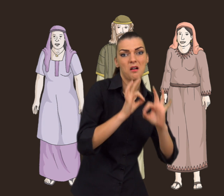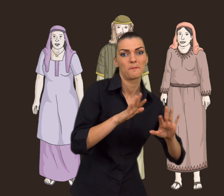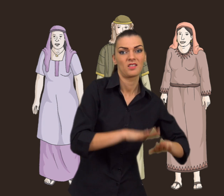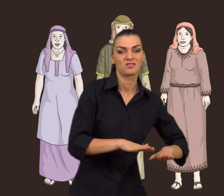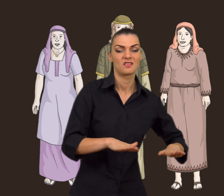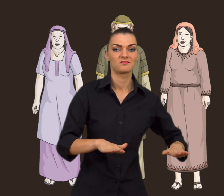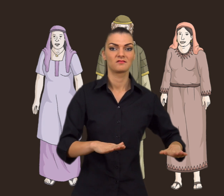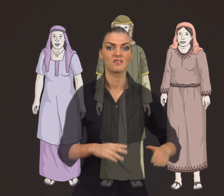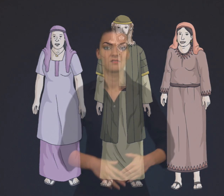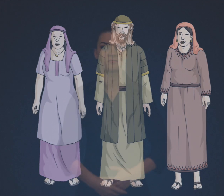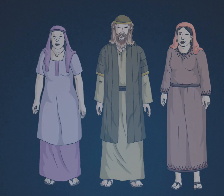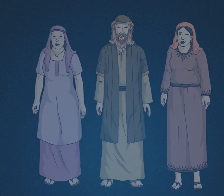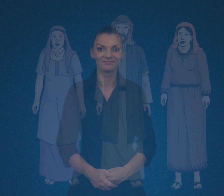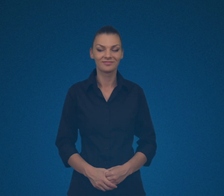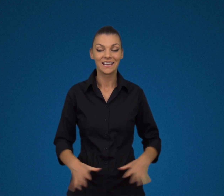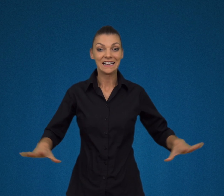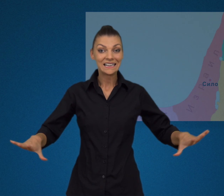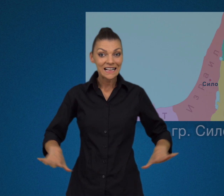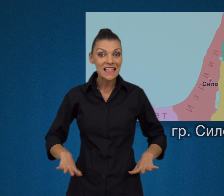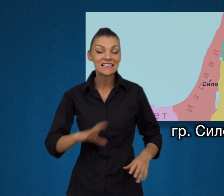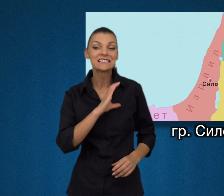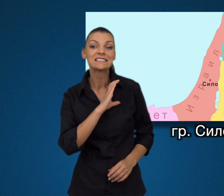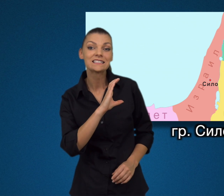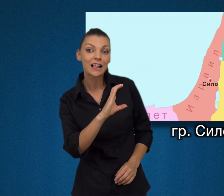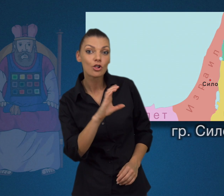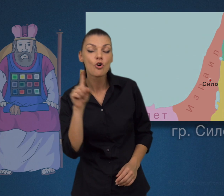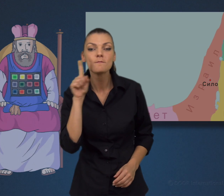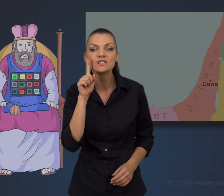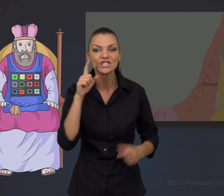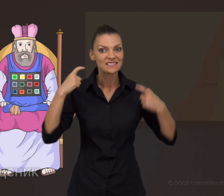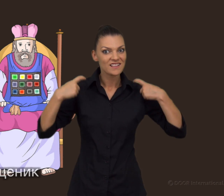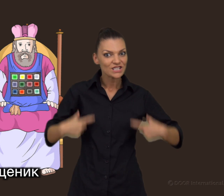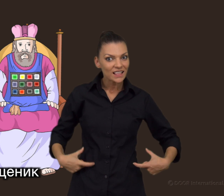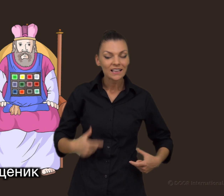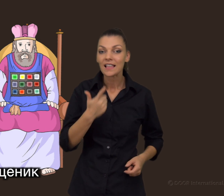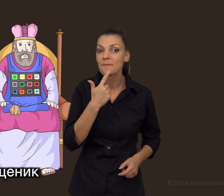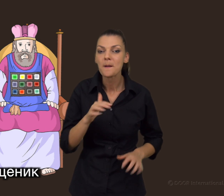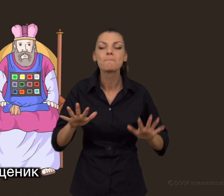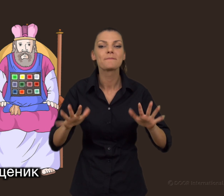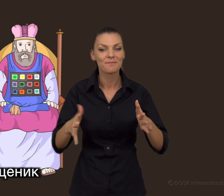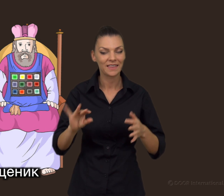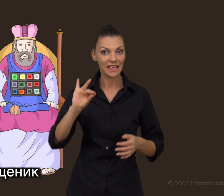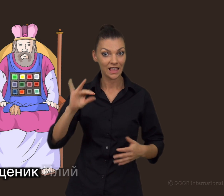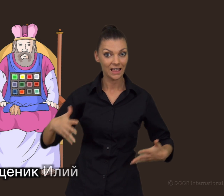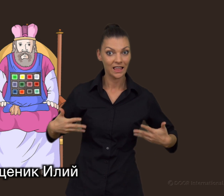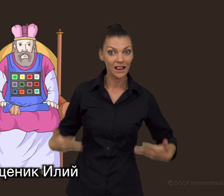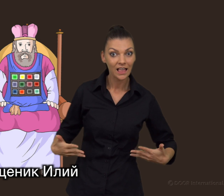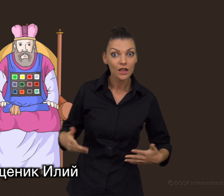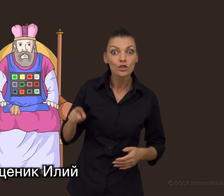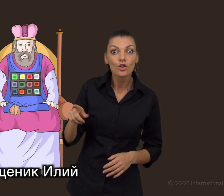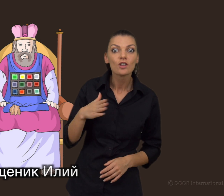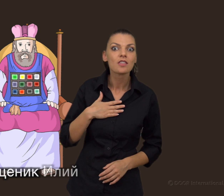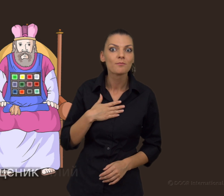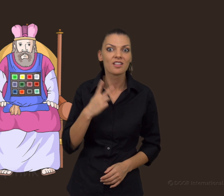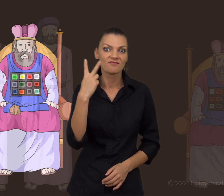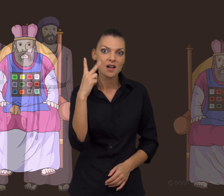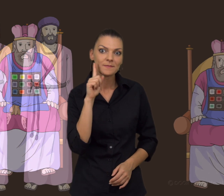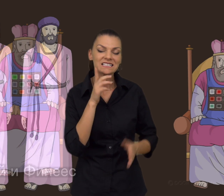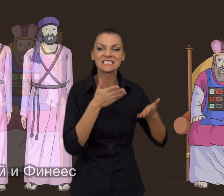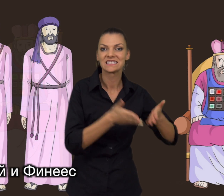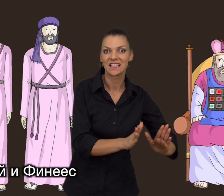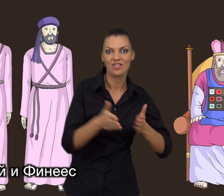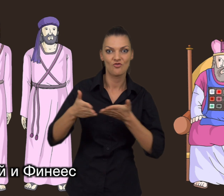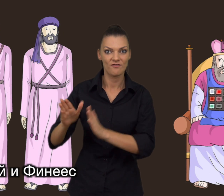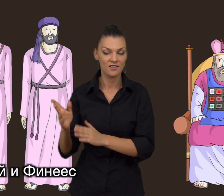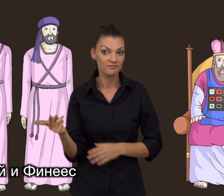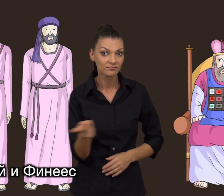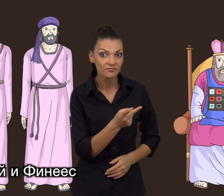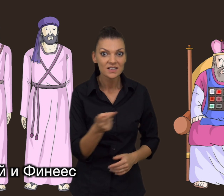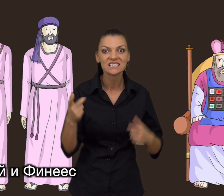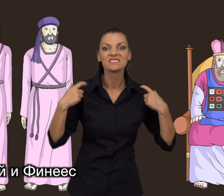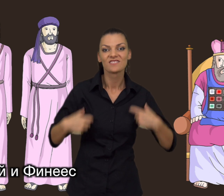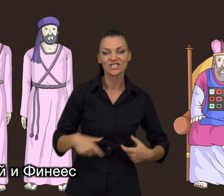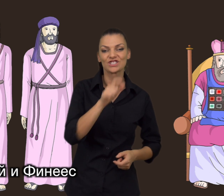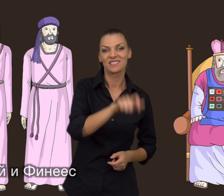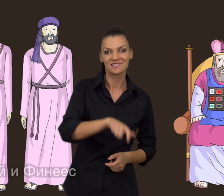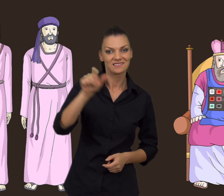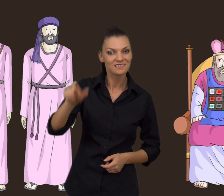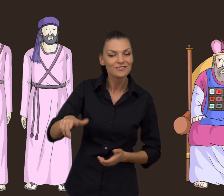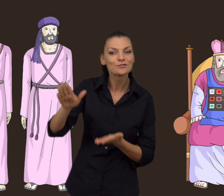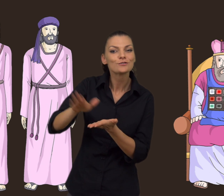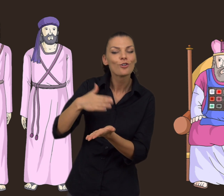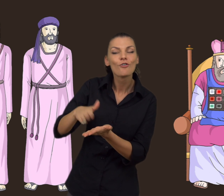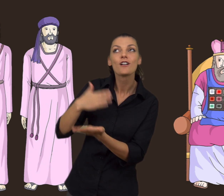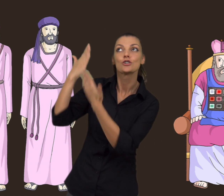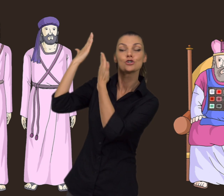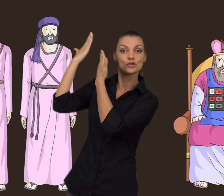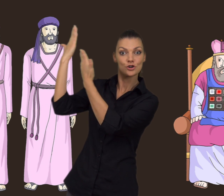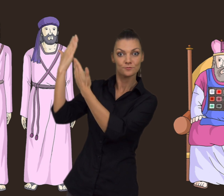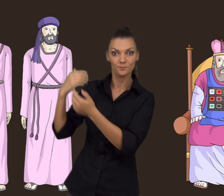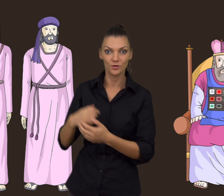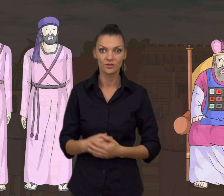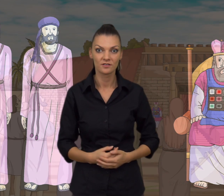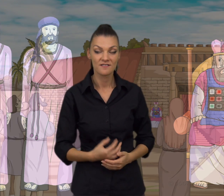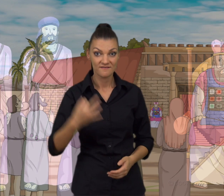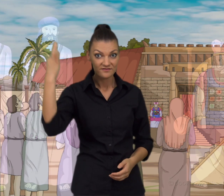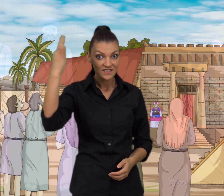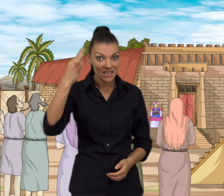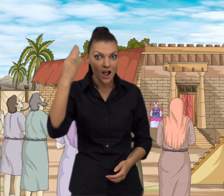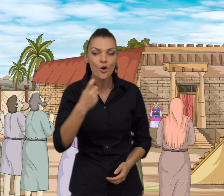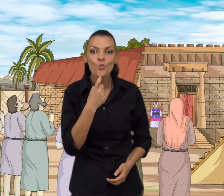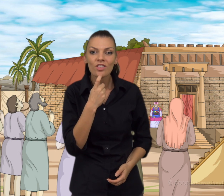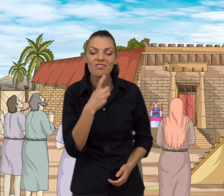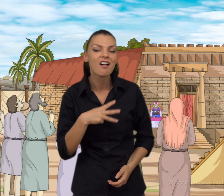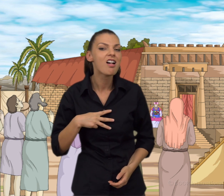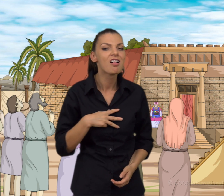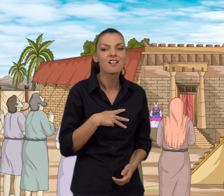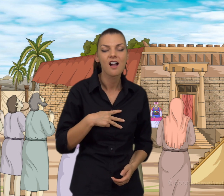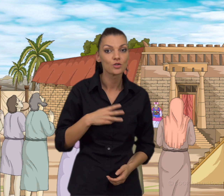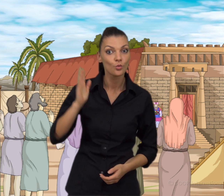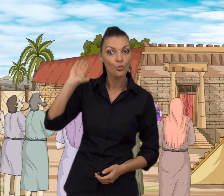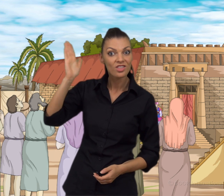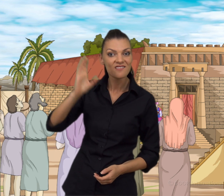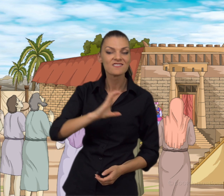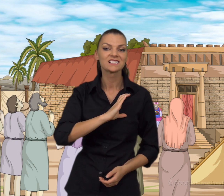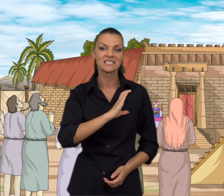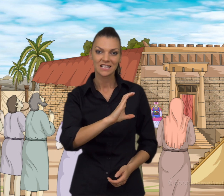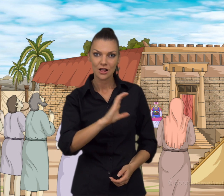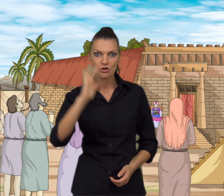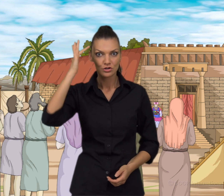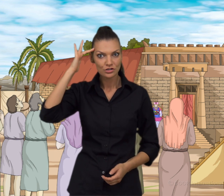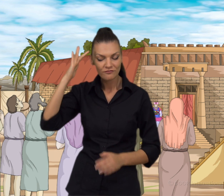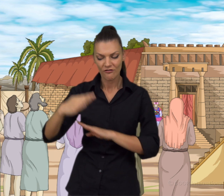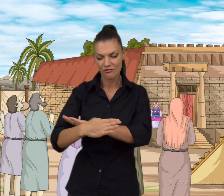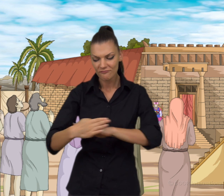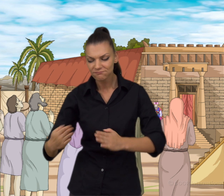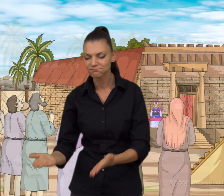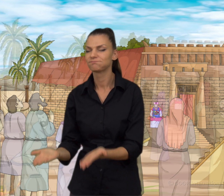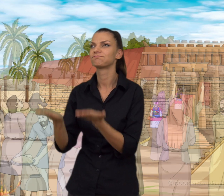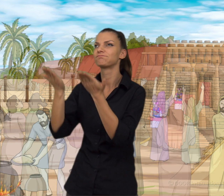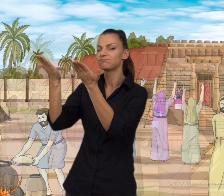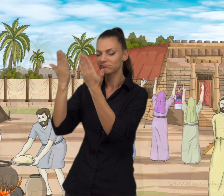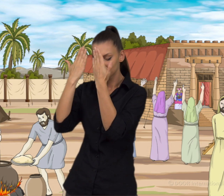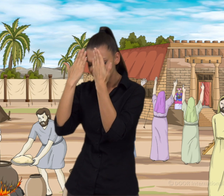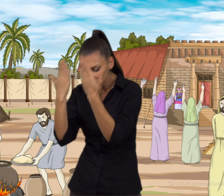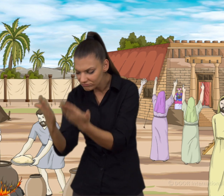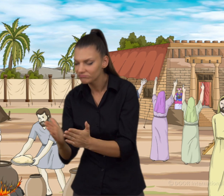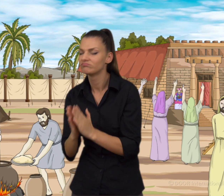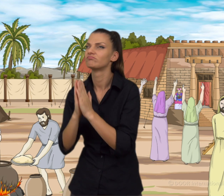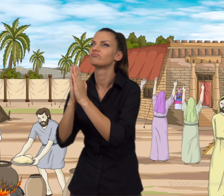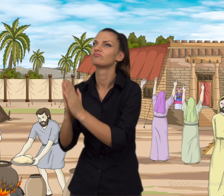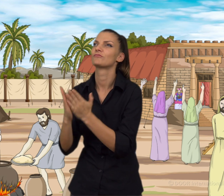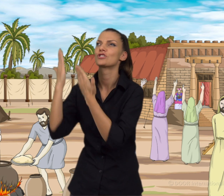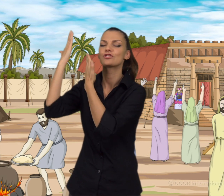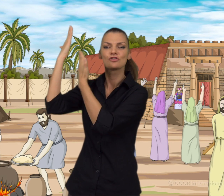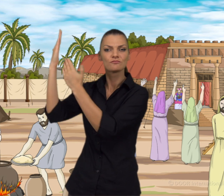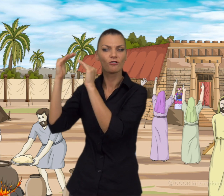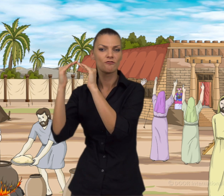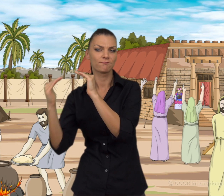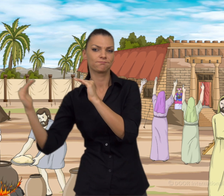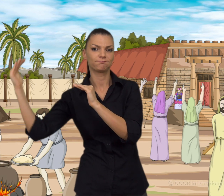Year after year Elkanah would go up from his city to worship and sacrifice to the LORD of Hosts at Shiloh, where Eli’s two sons, Hophni and Phinehas, were priests to the LORD.